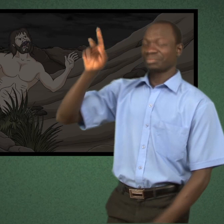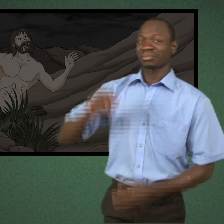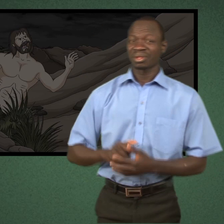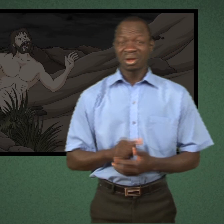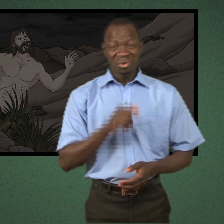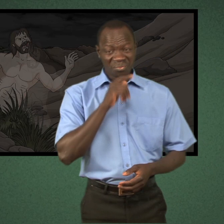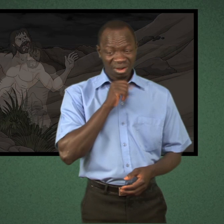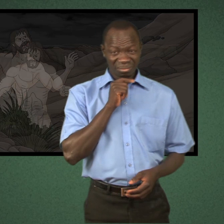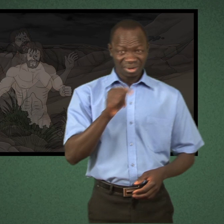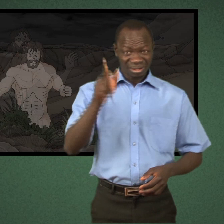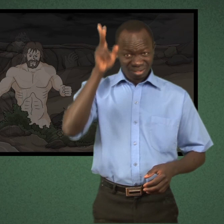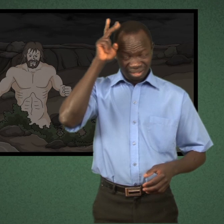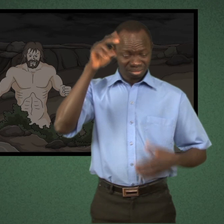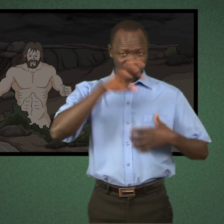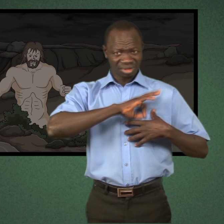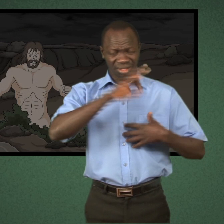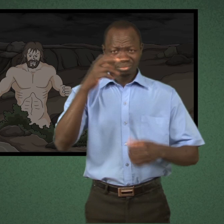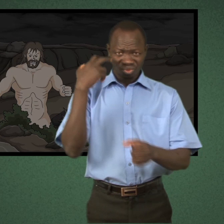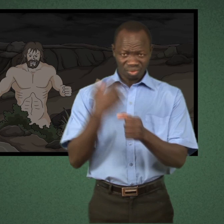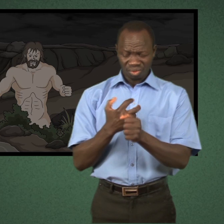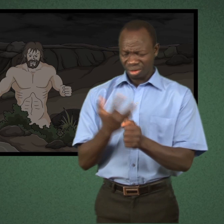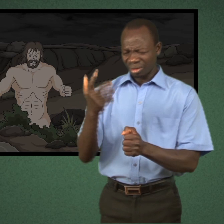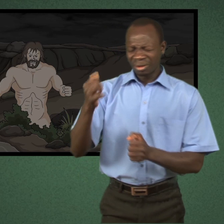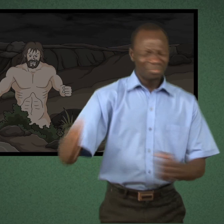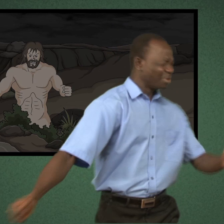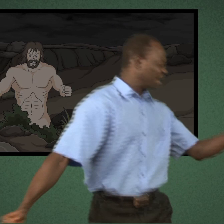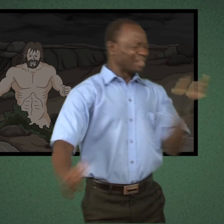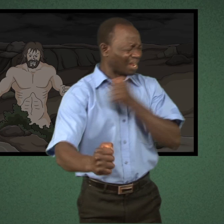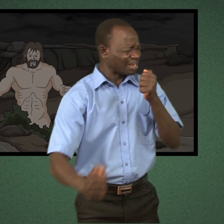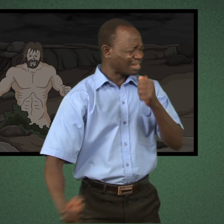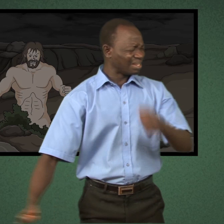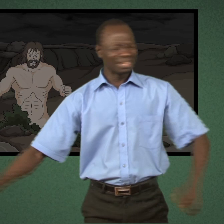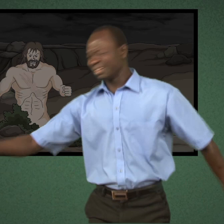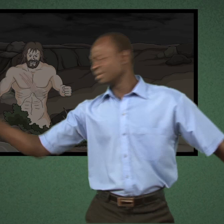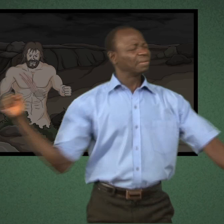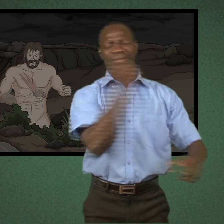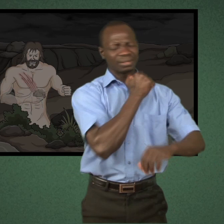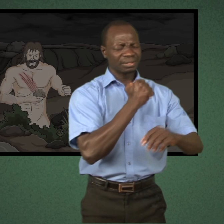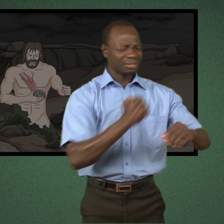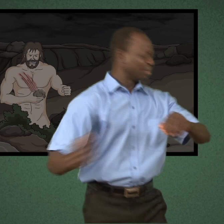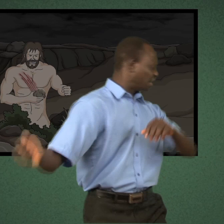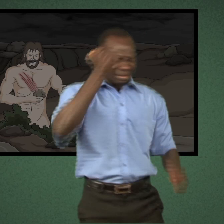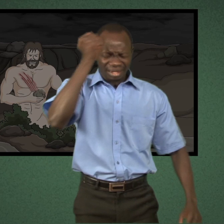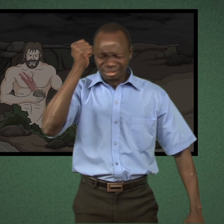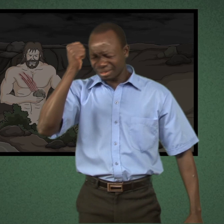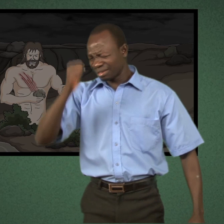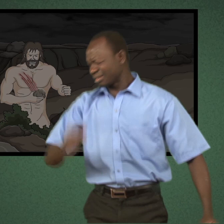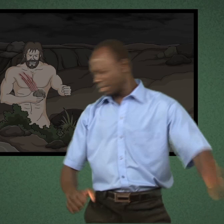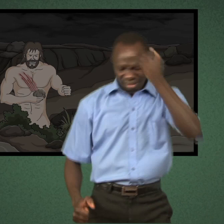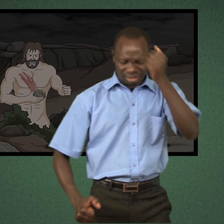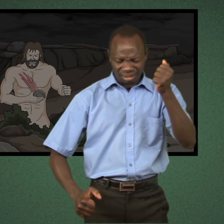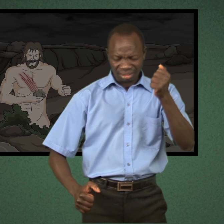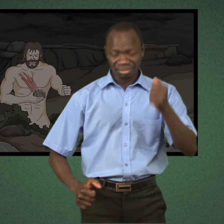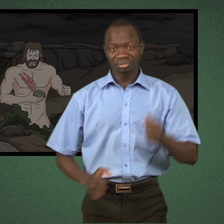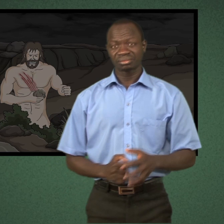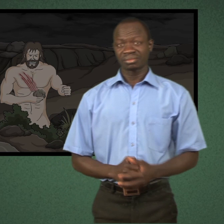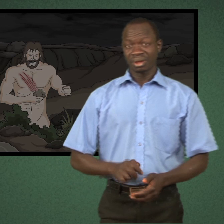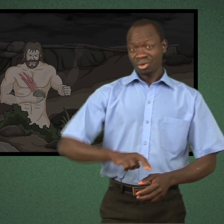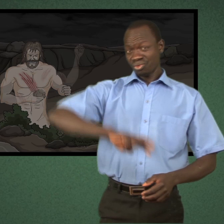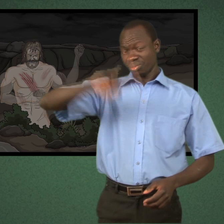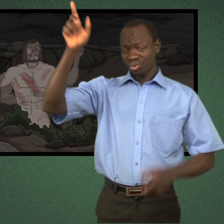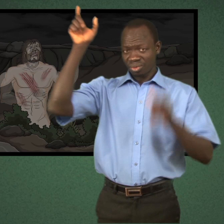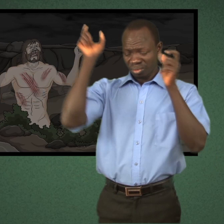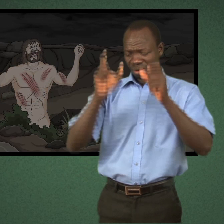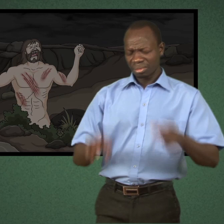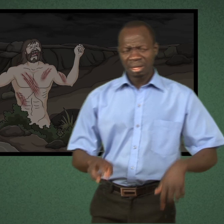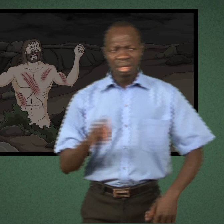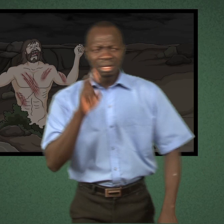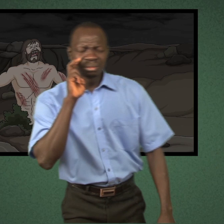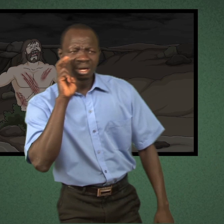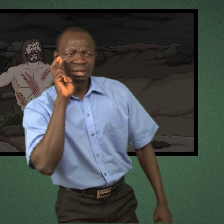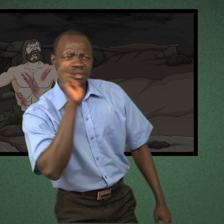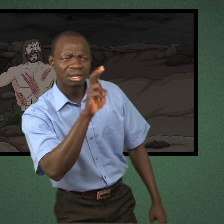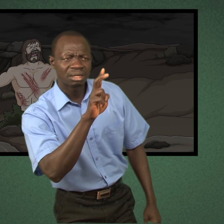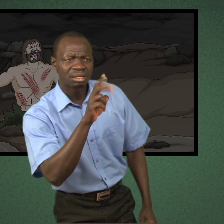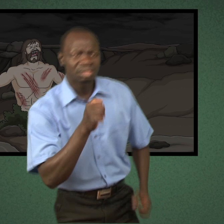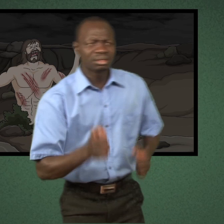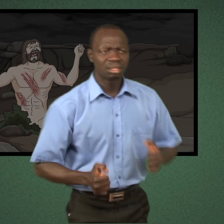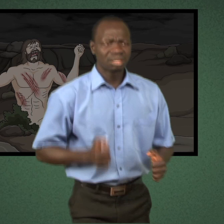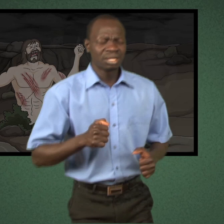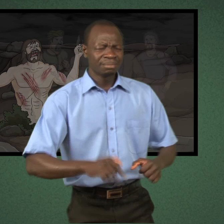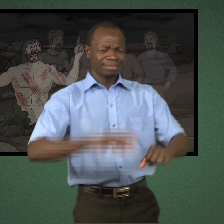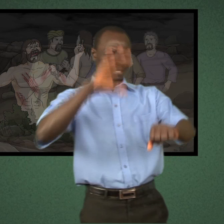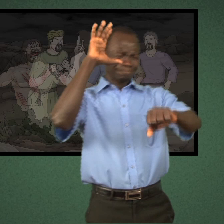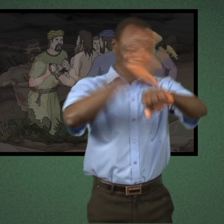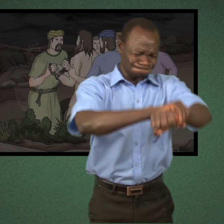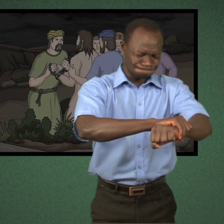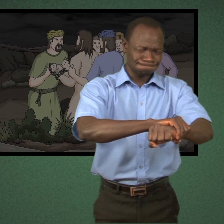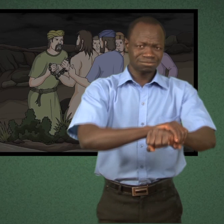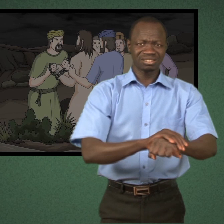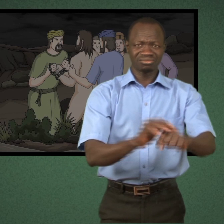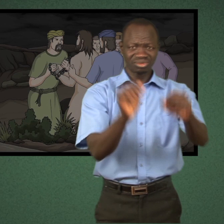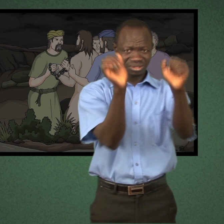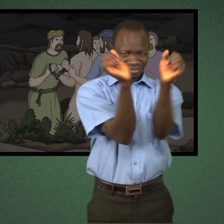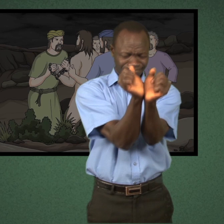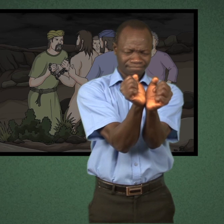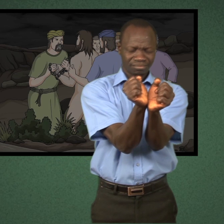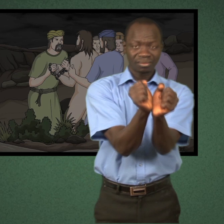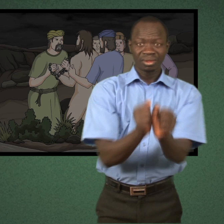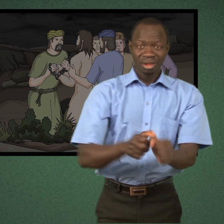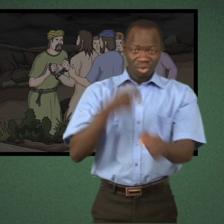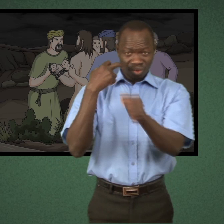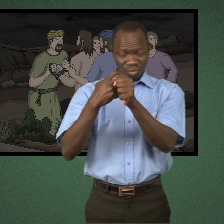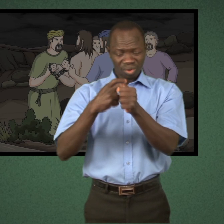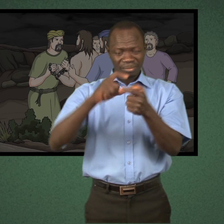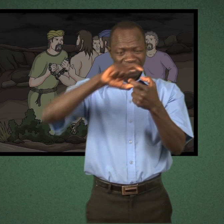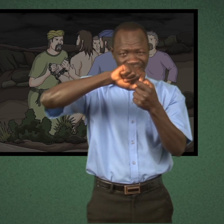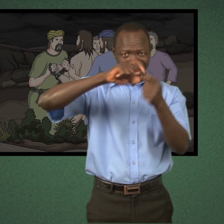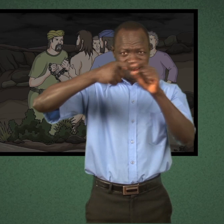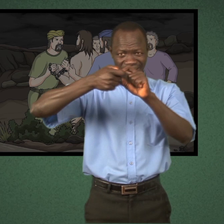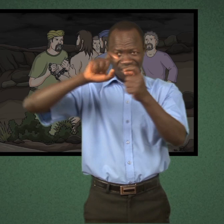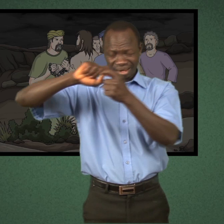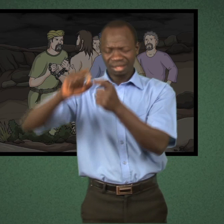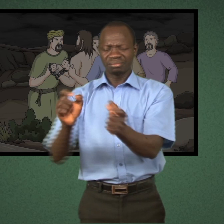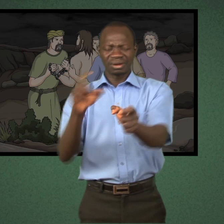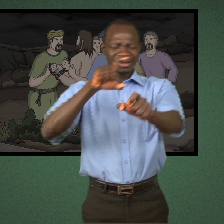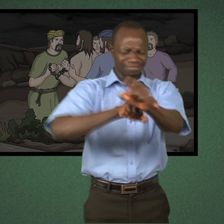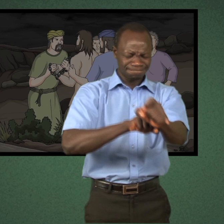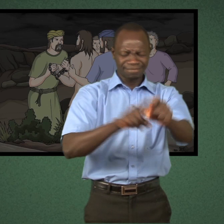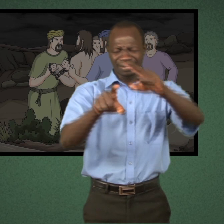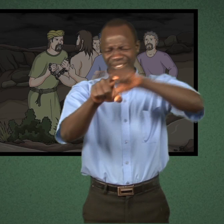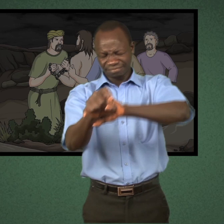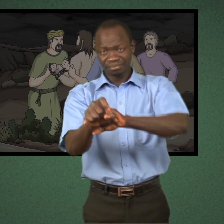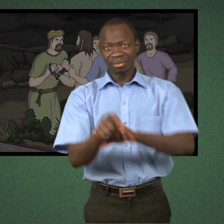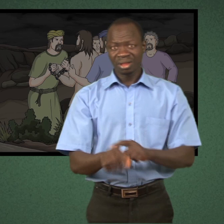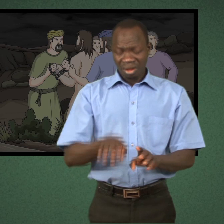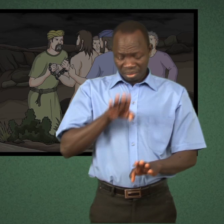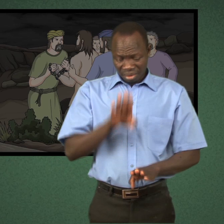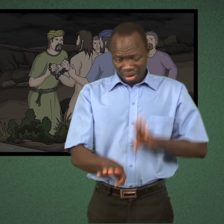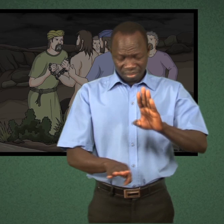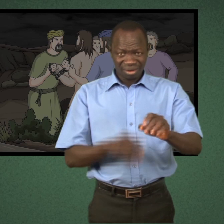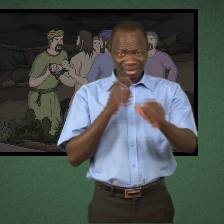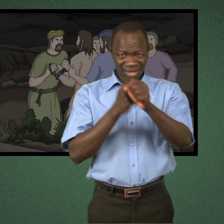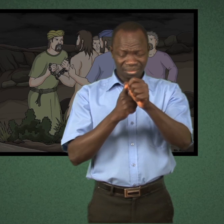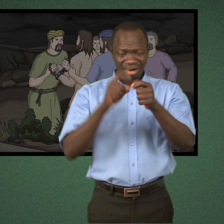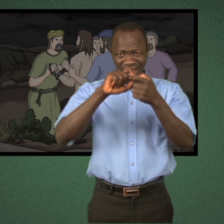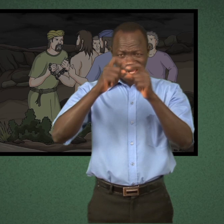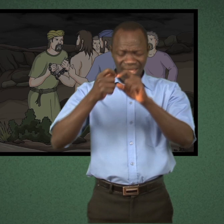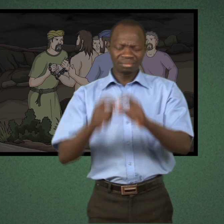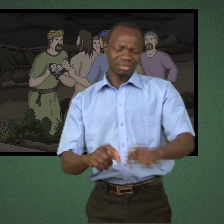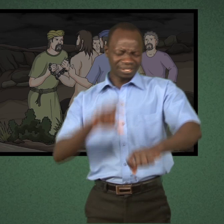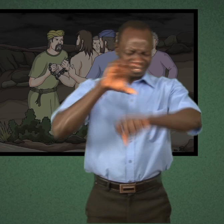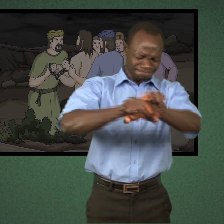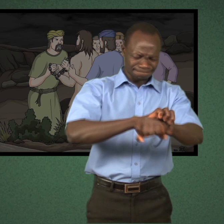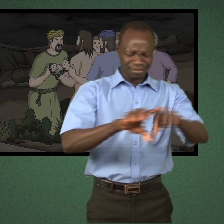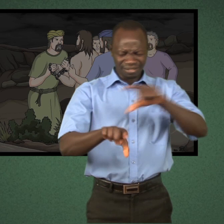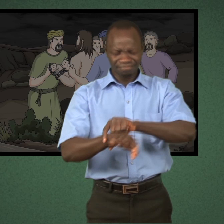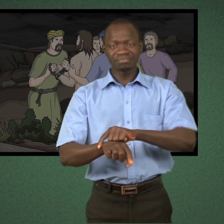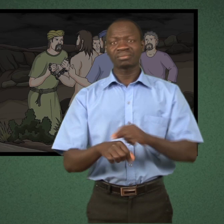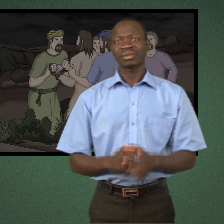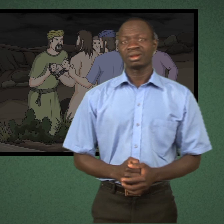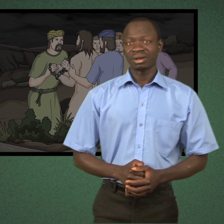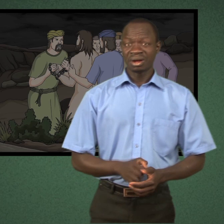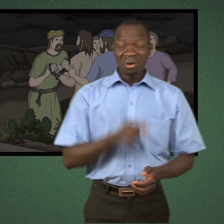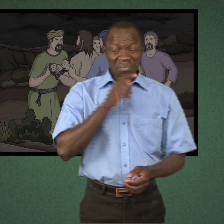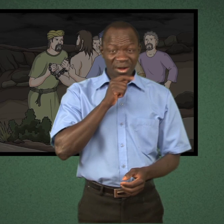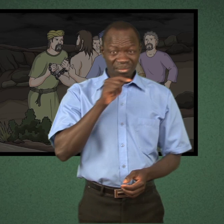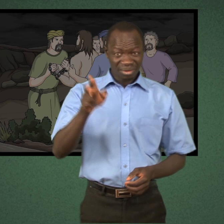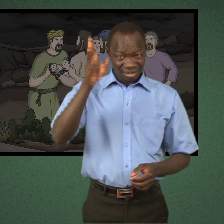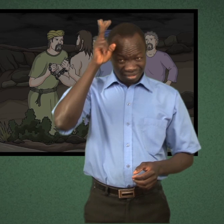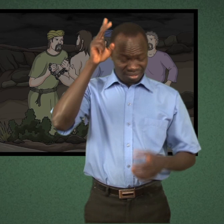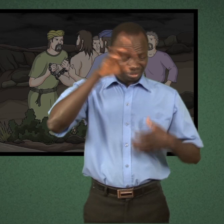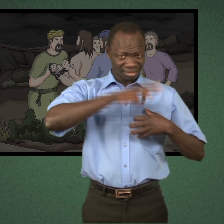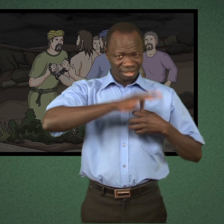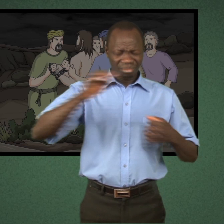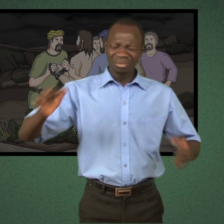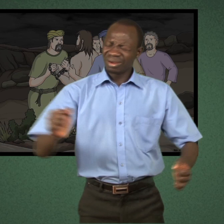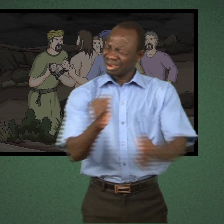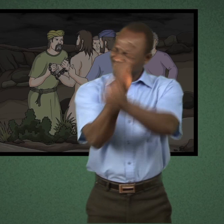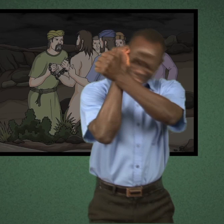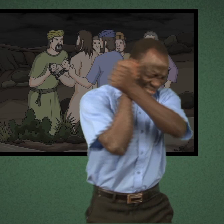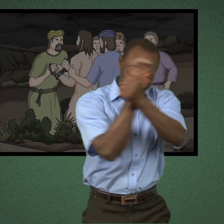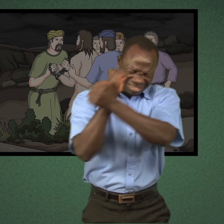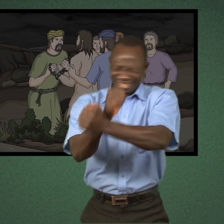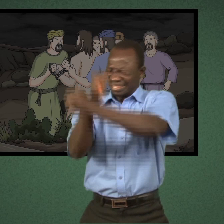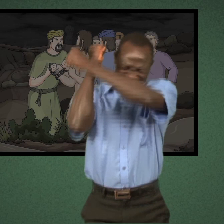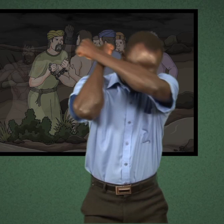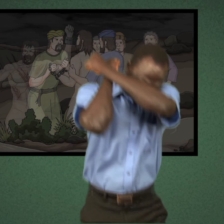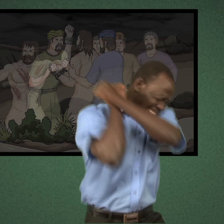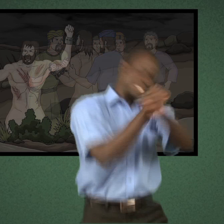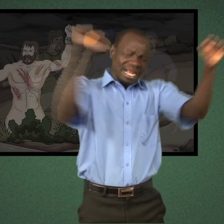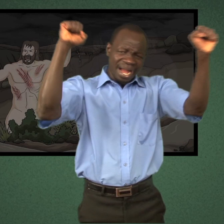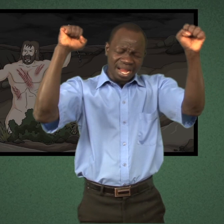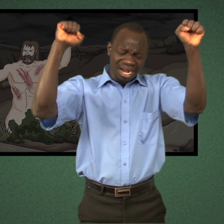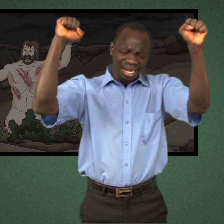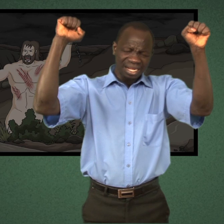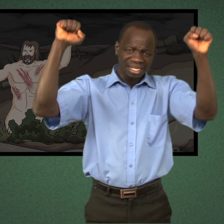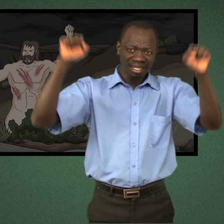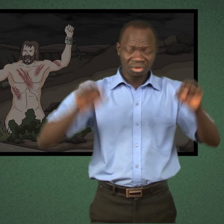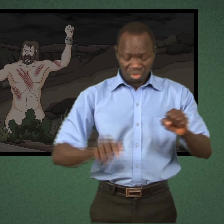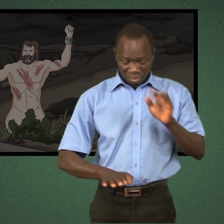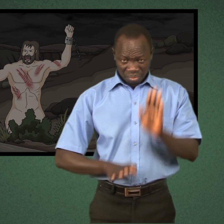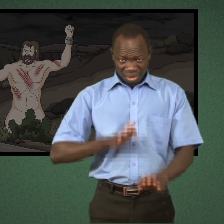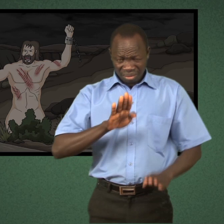Night and day in the tombs and in the mountains he kept crying out and cutting himself with stones.